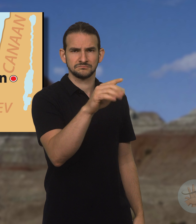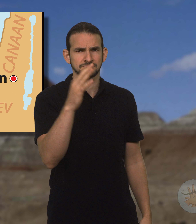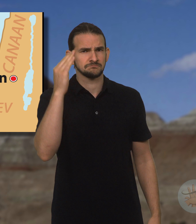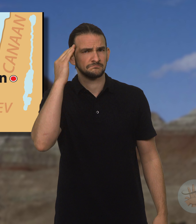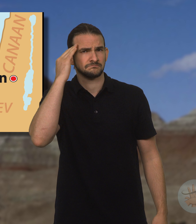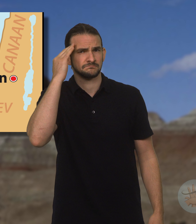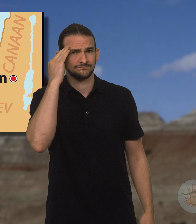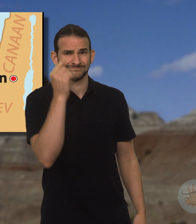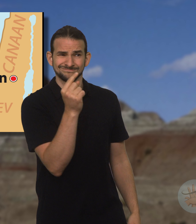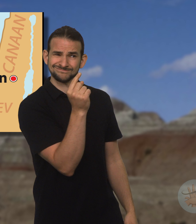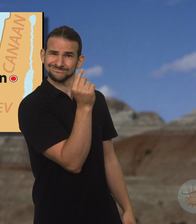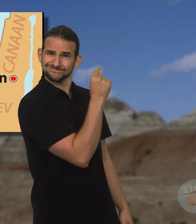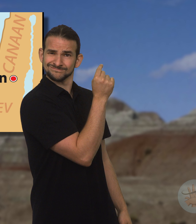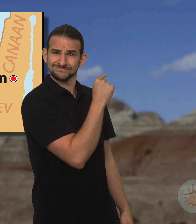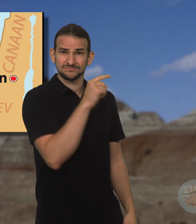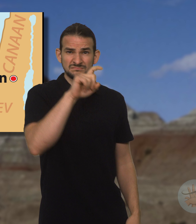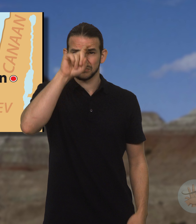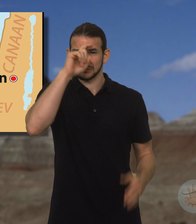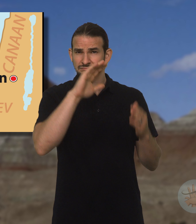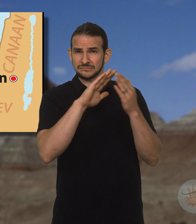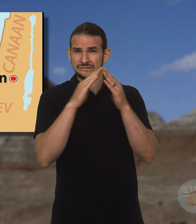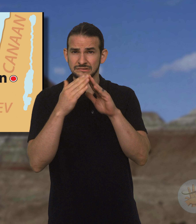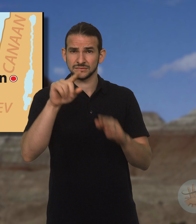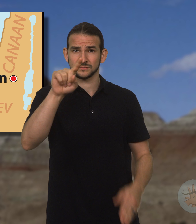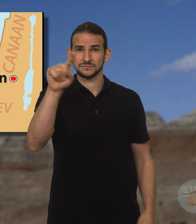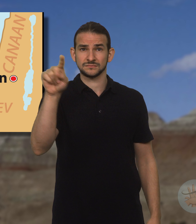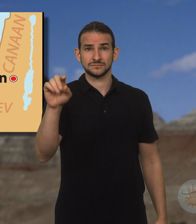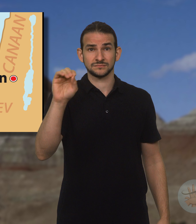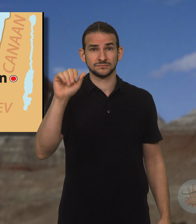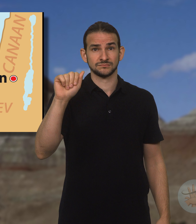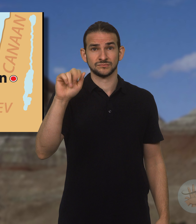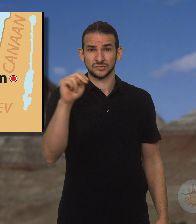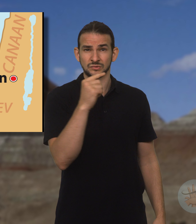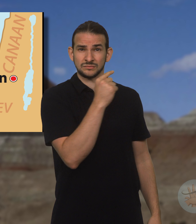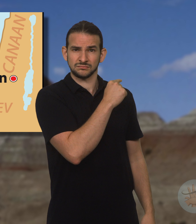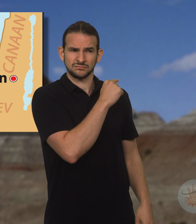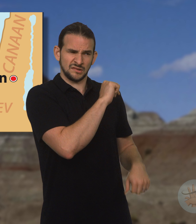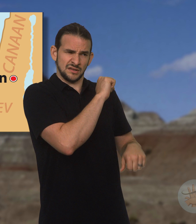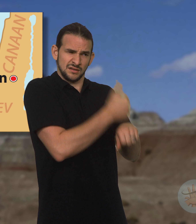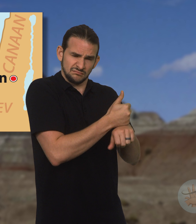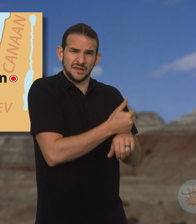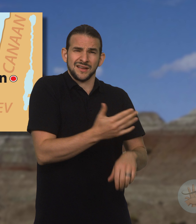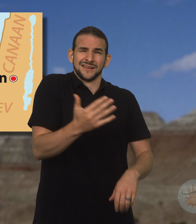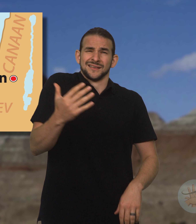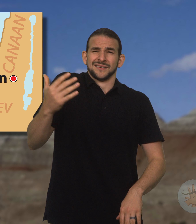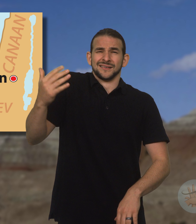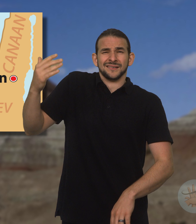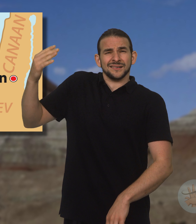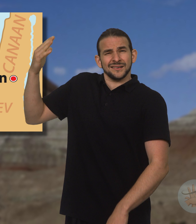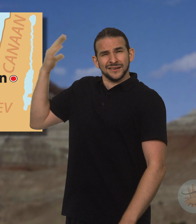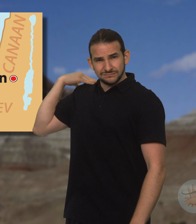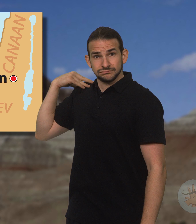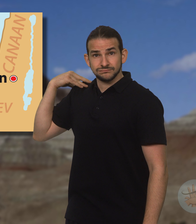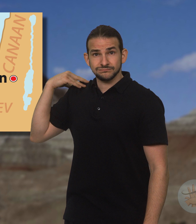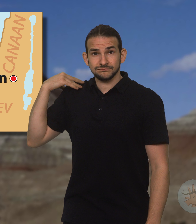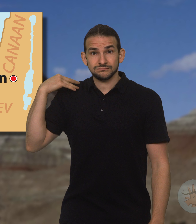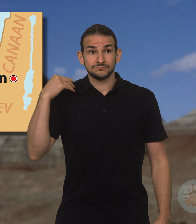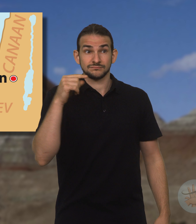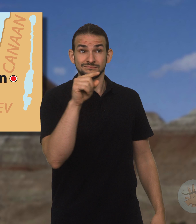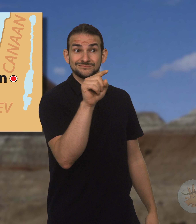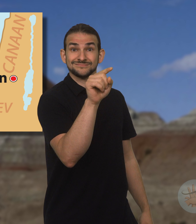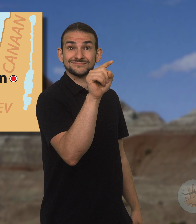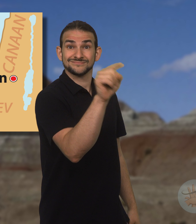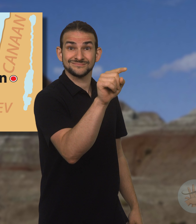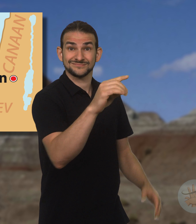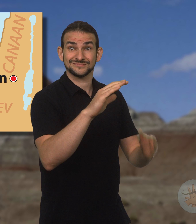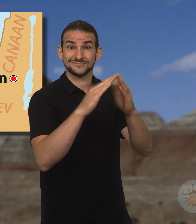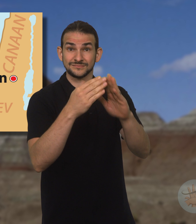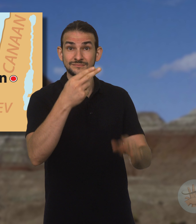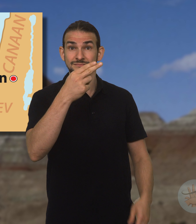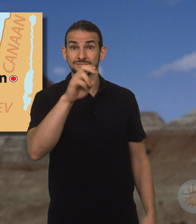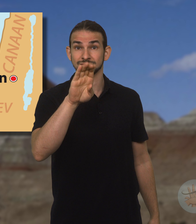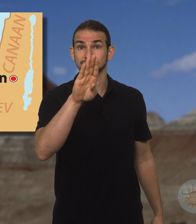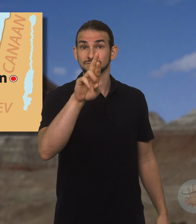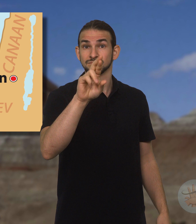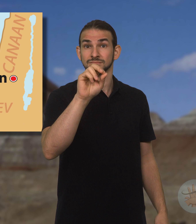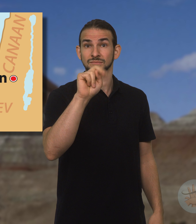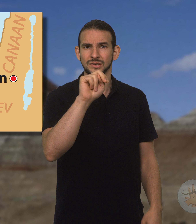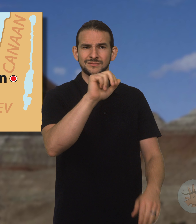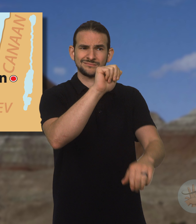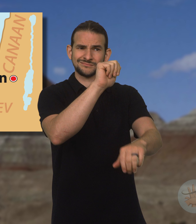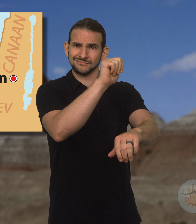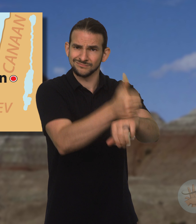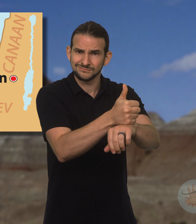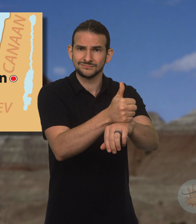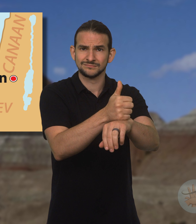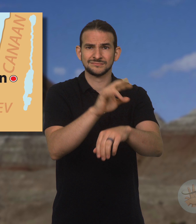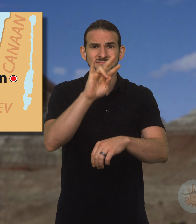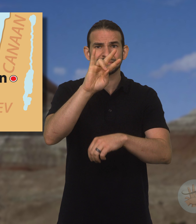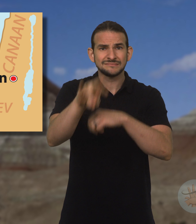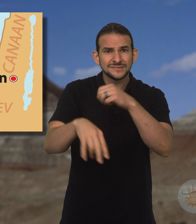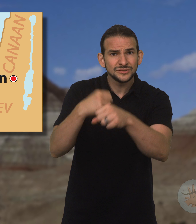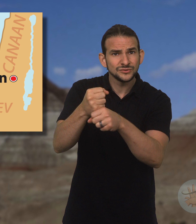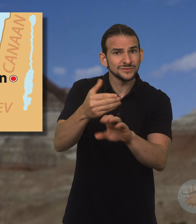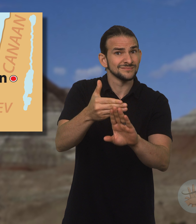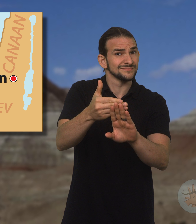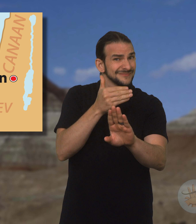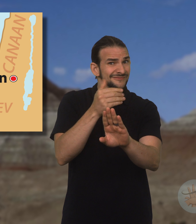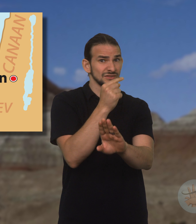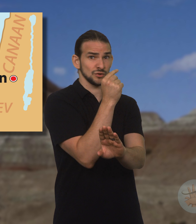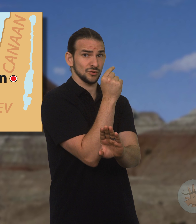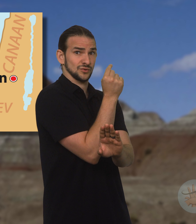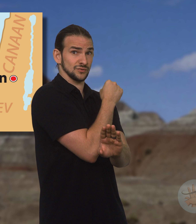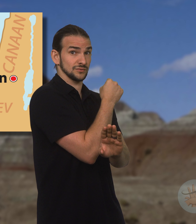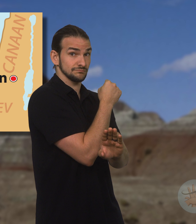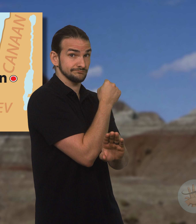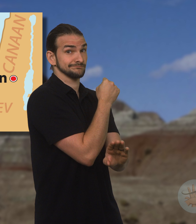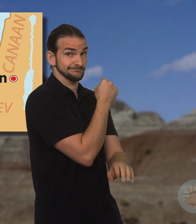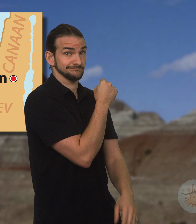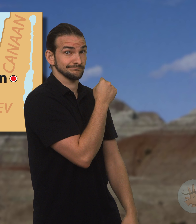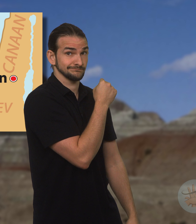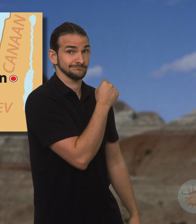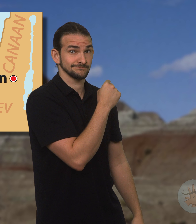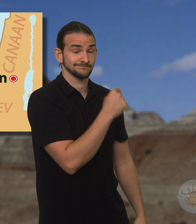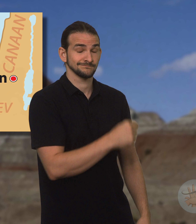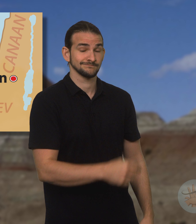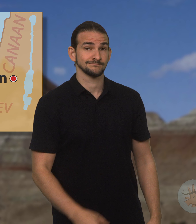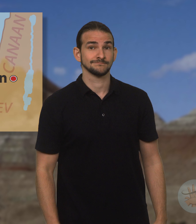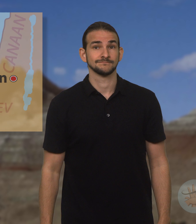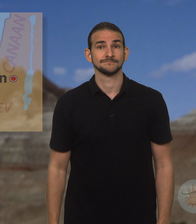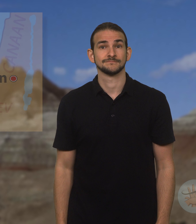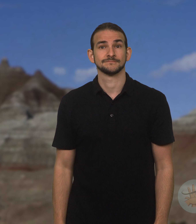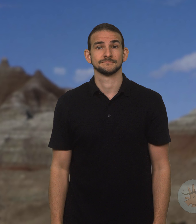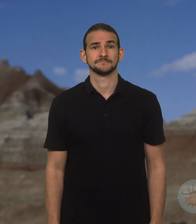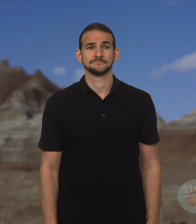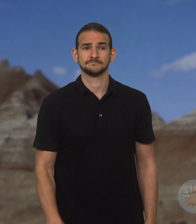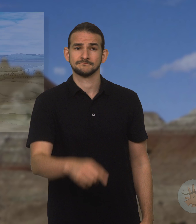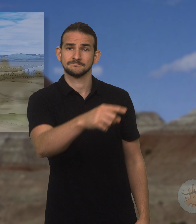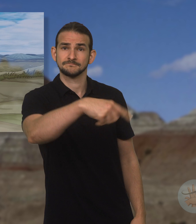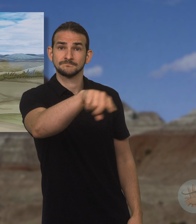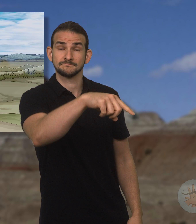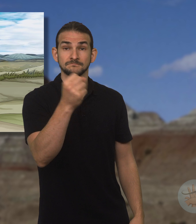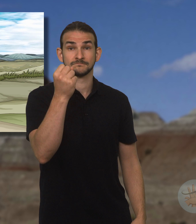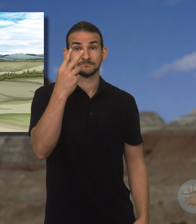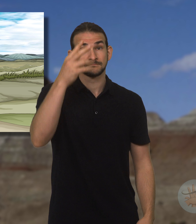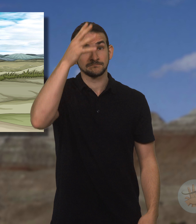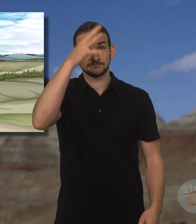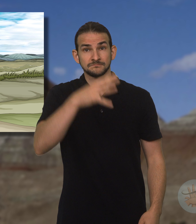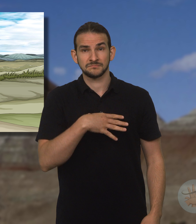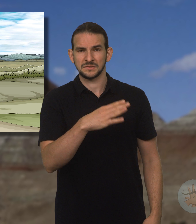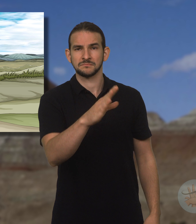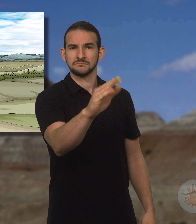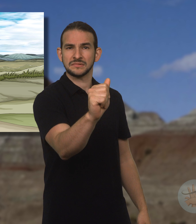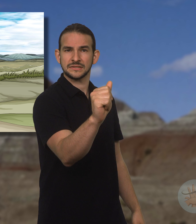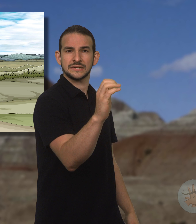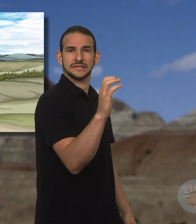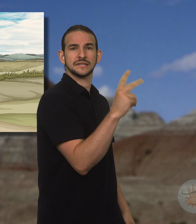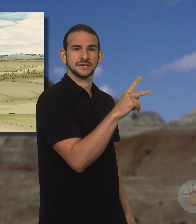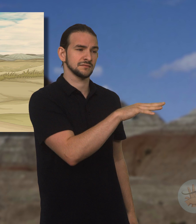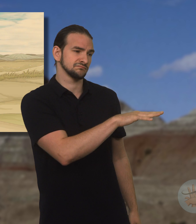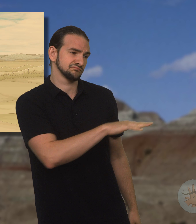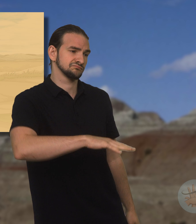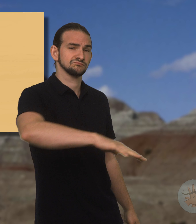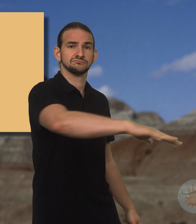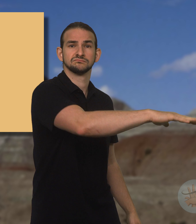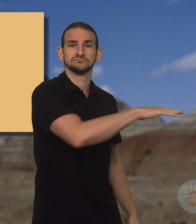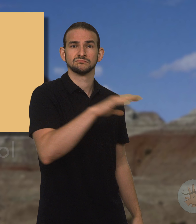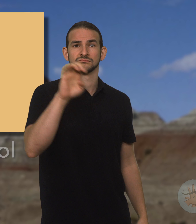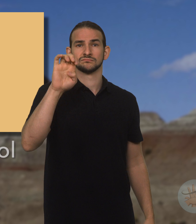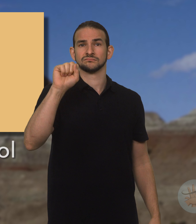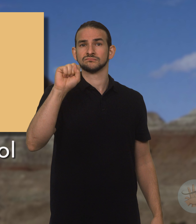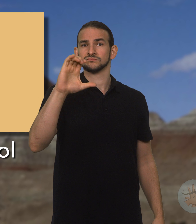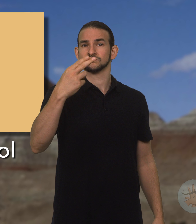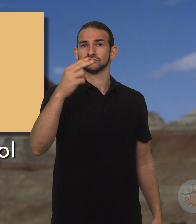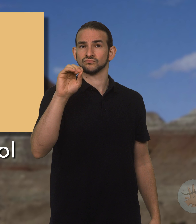It had been built seven years before Zoan in Egypt.